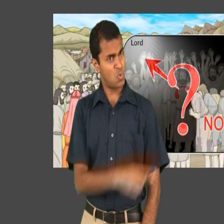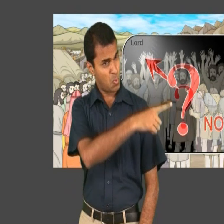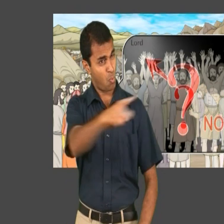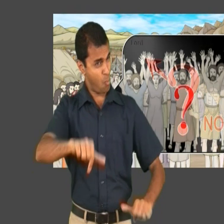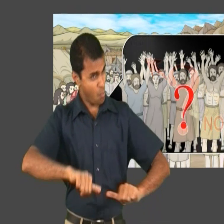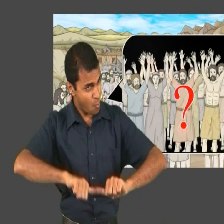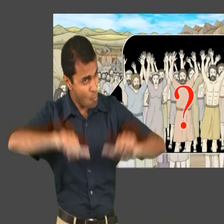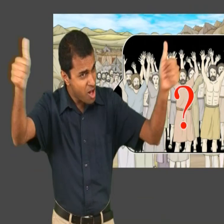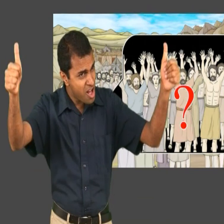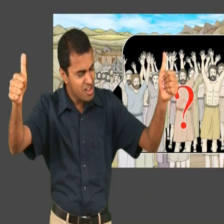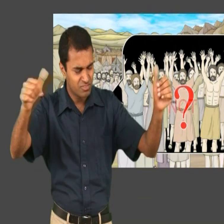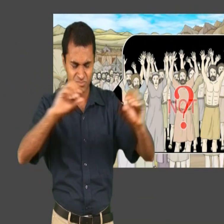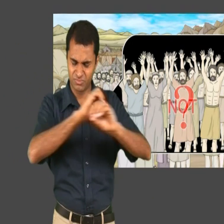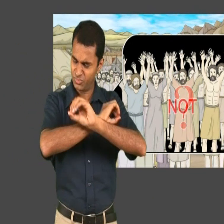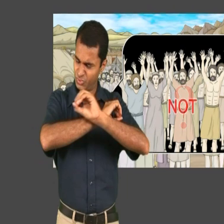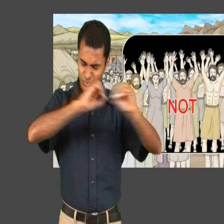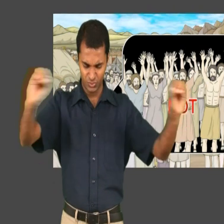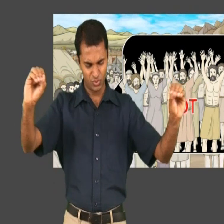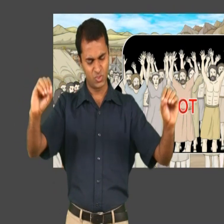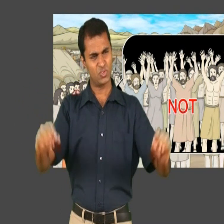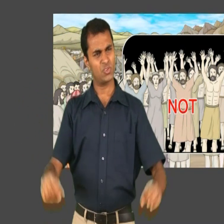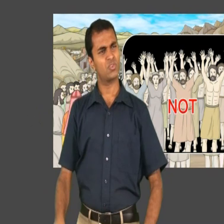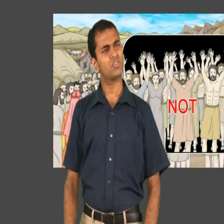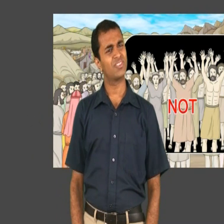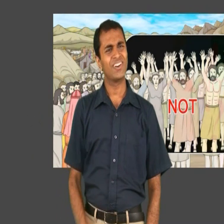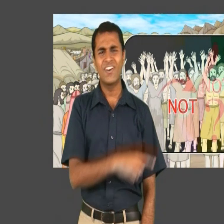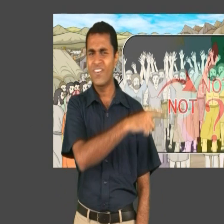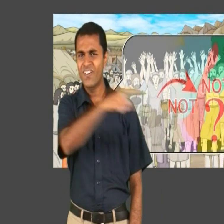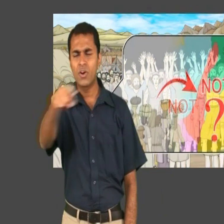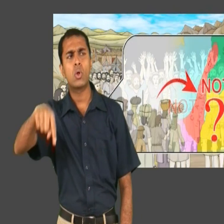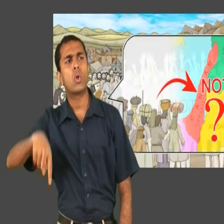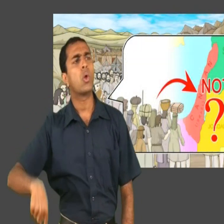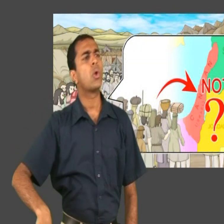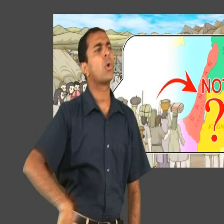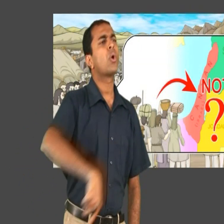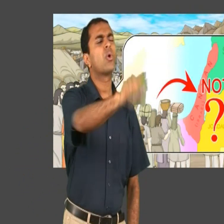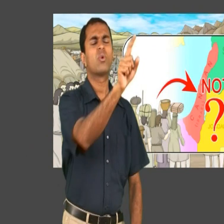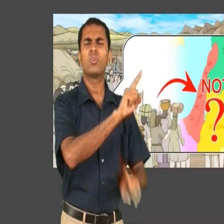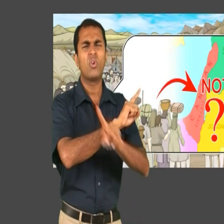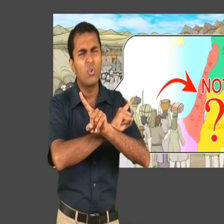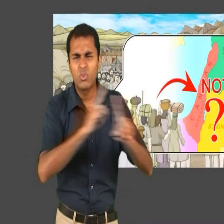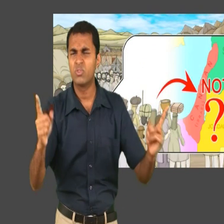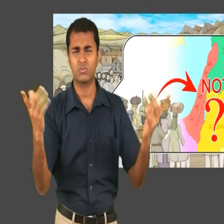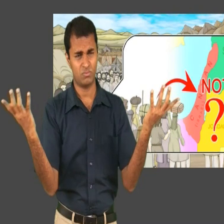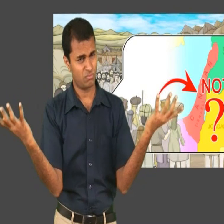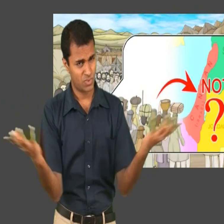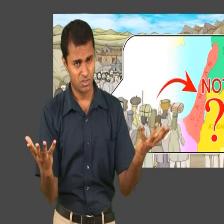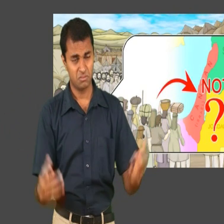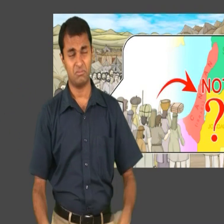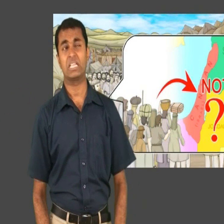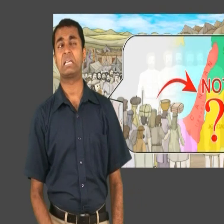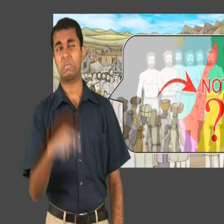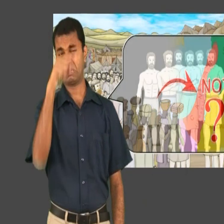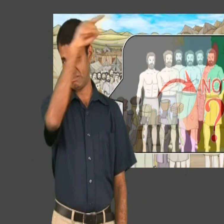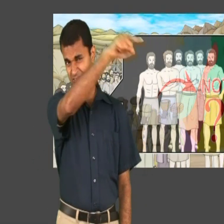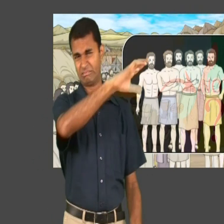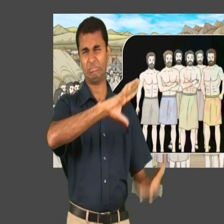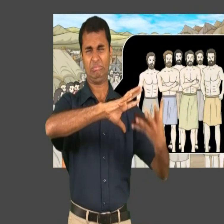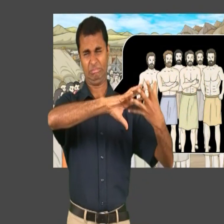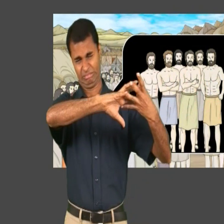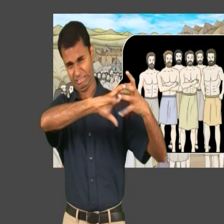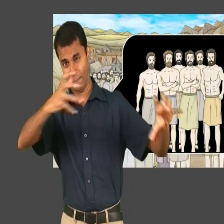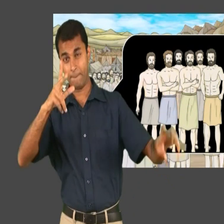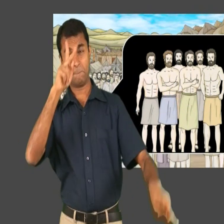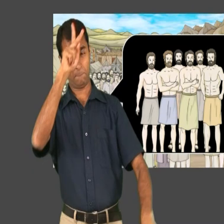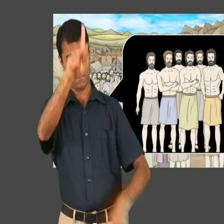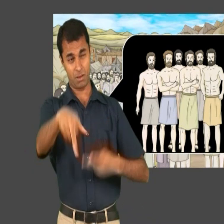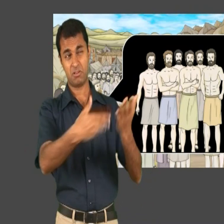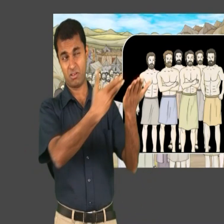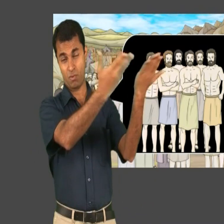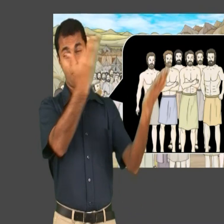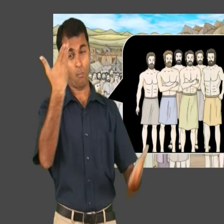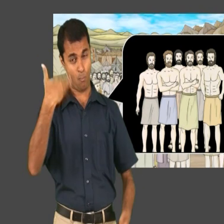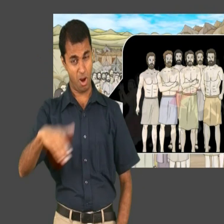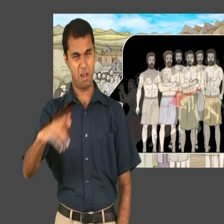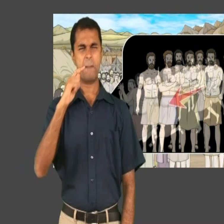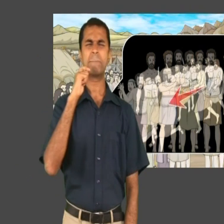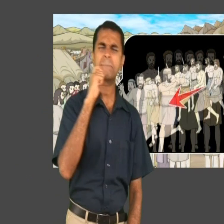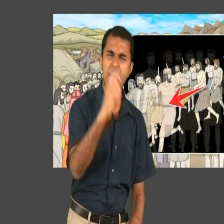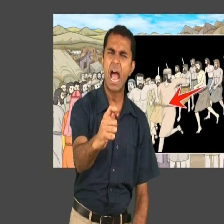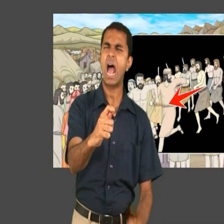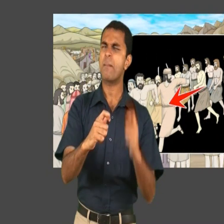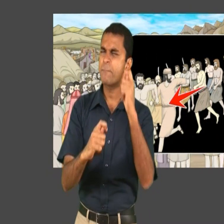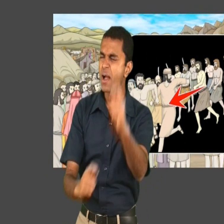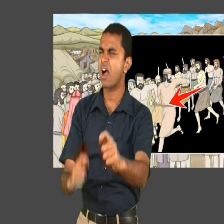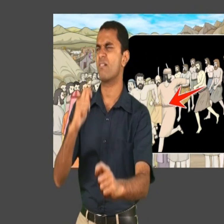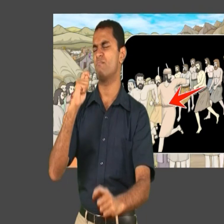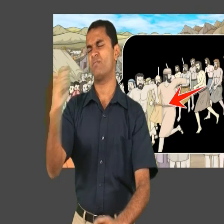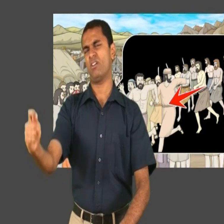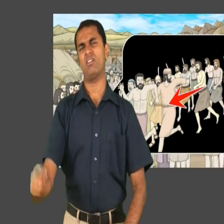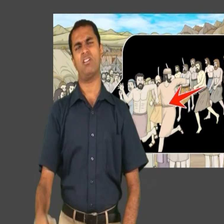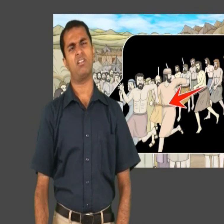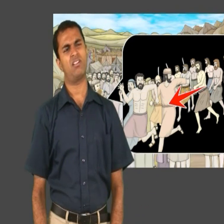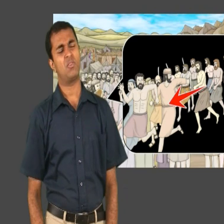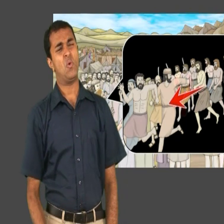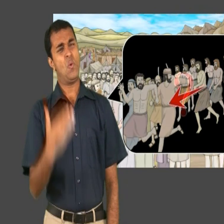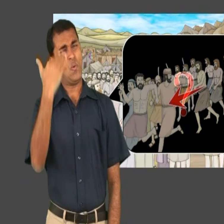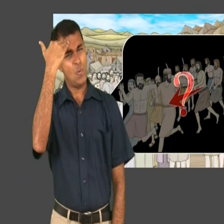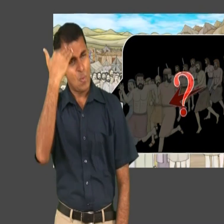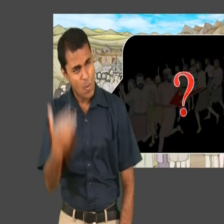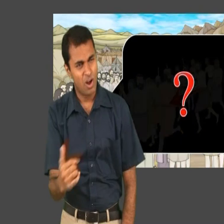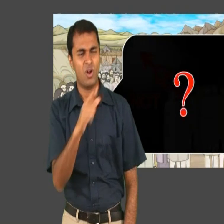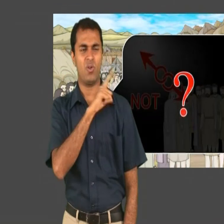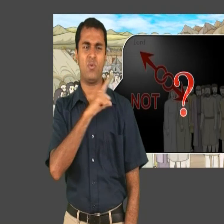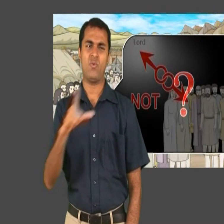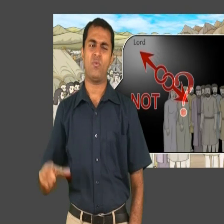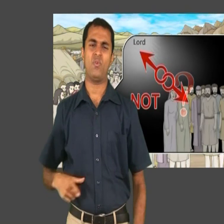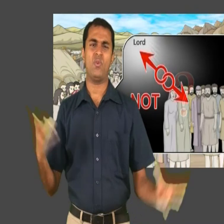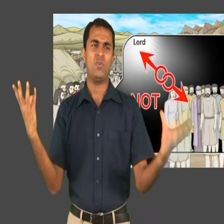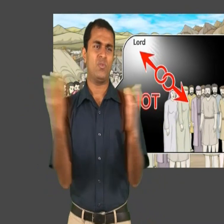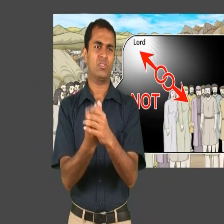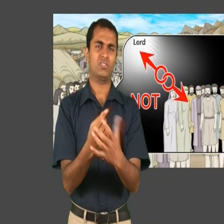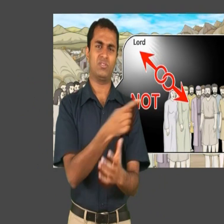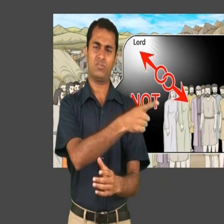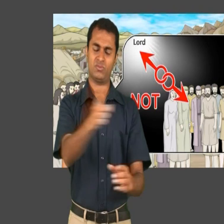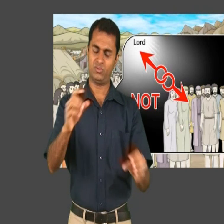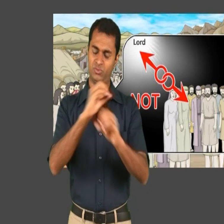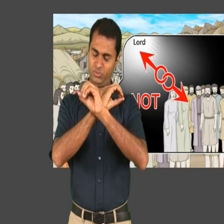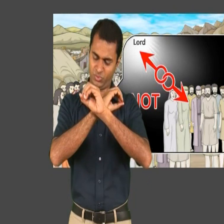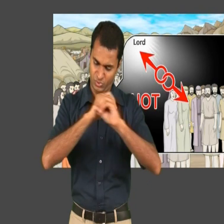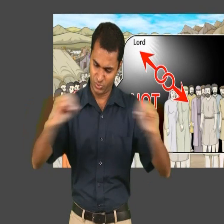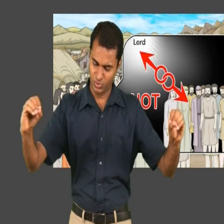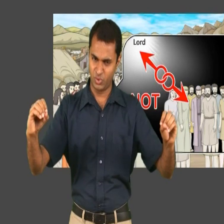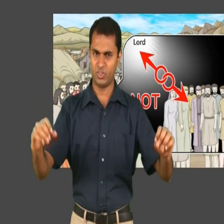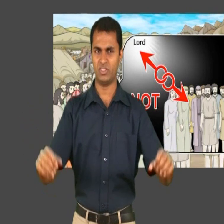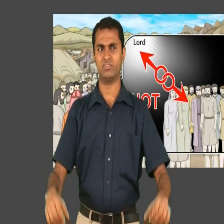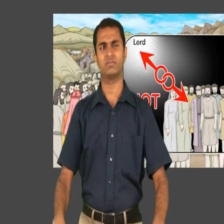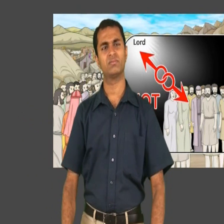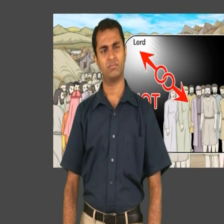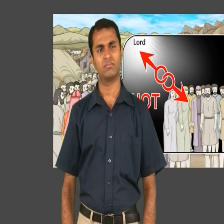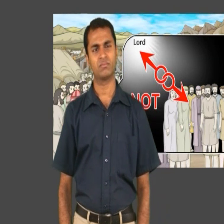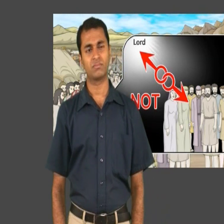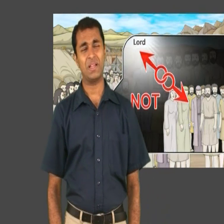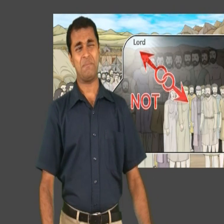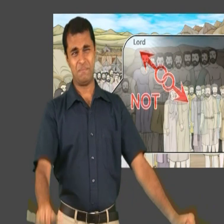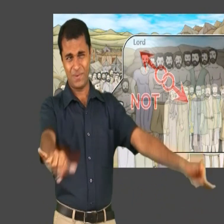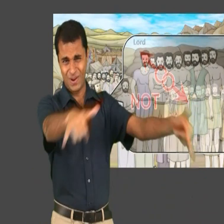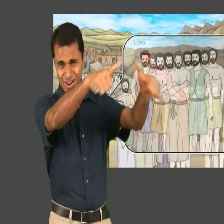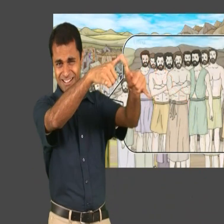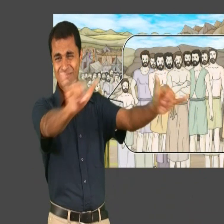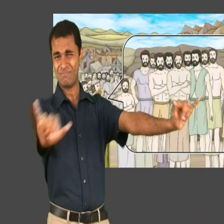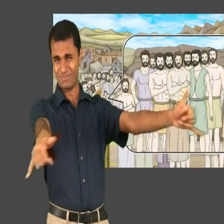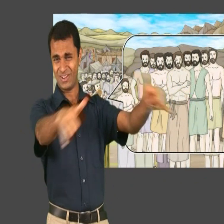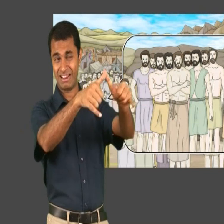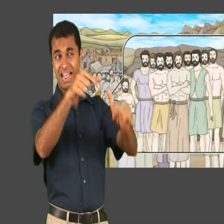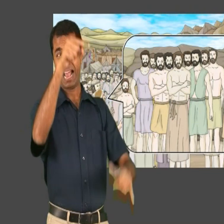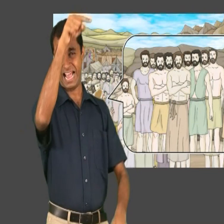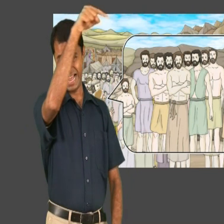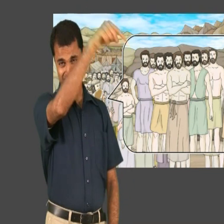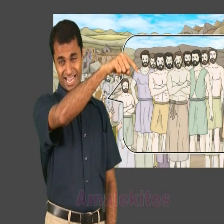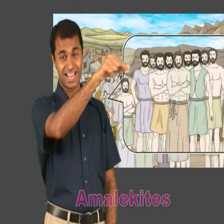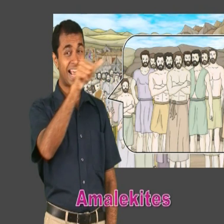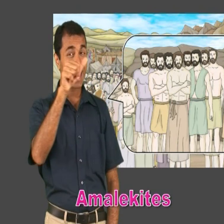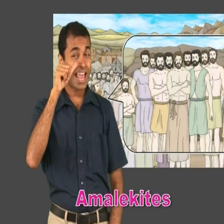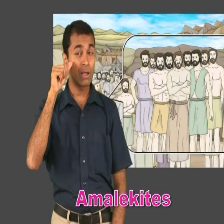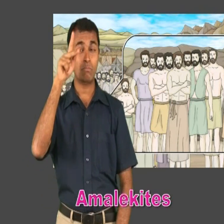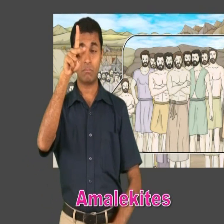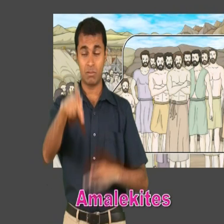This will not succeed! Do not go up, lest you be struck down by your enemies, because the LORD is not among you.